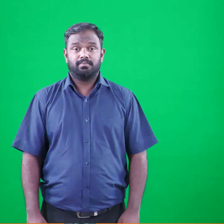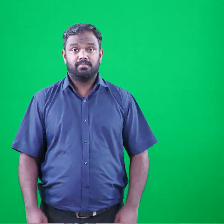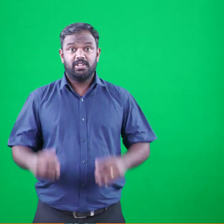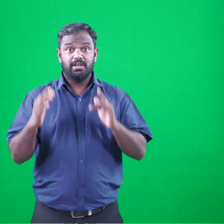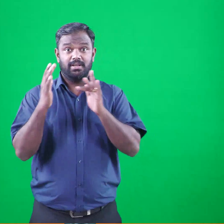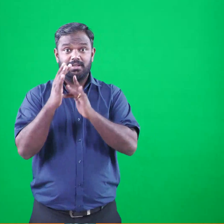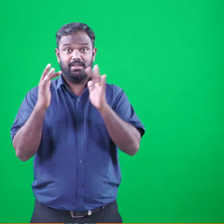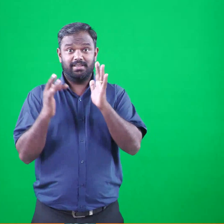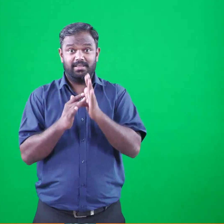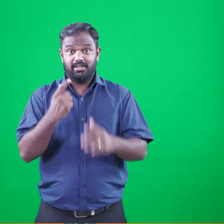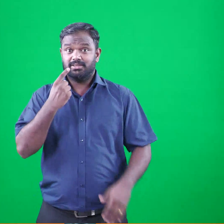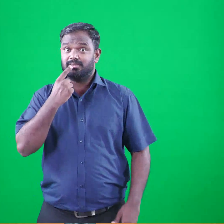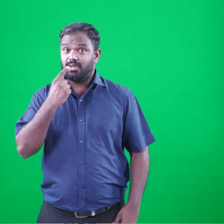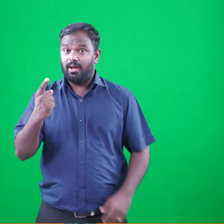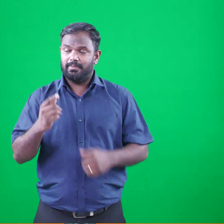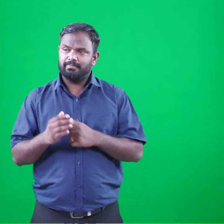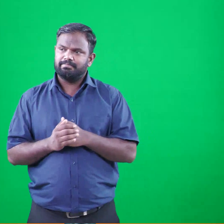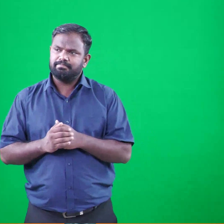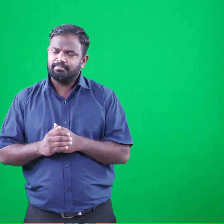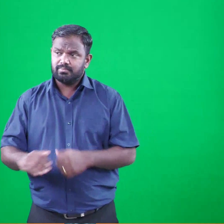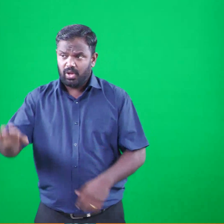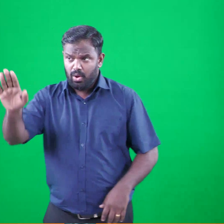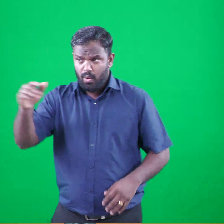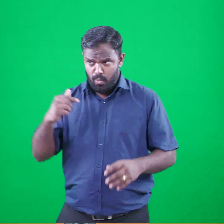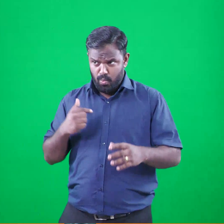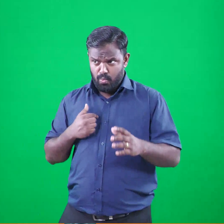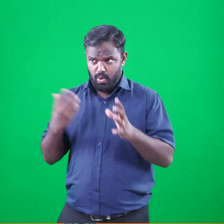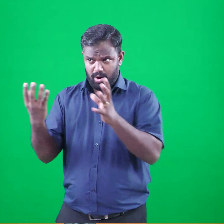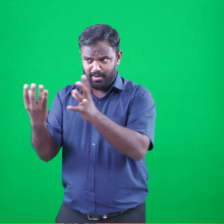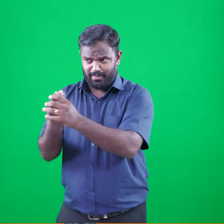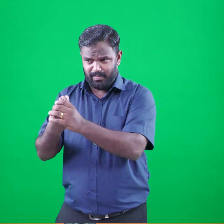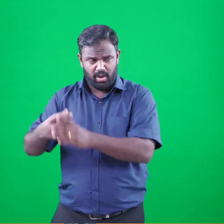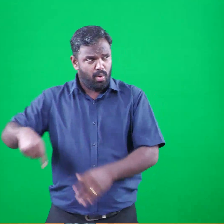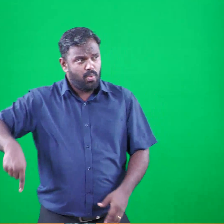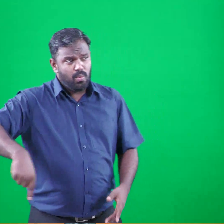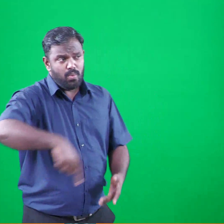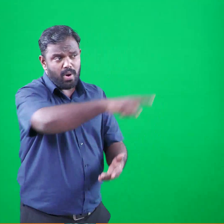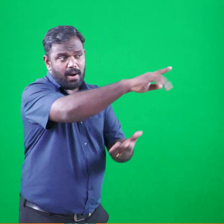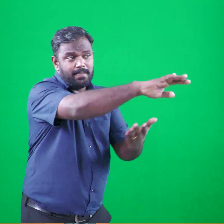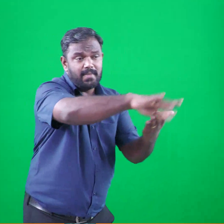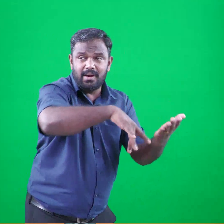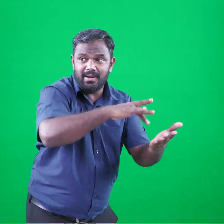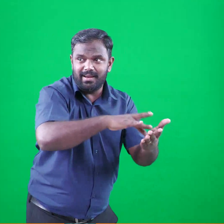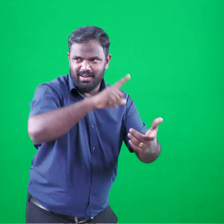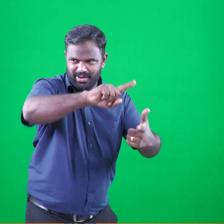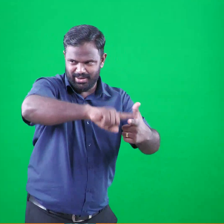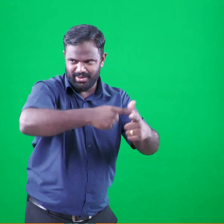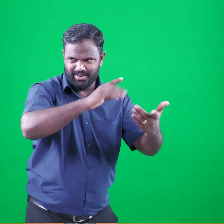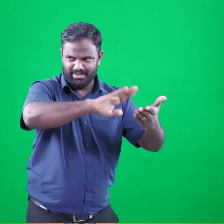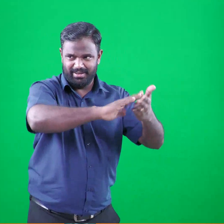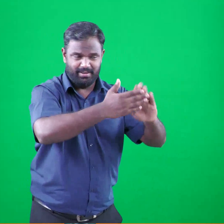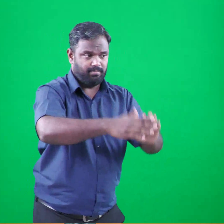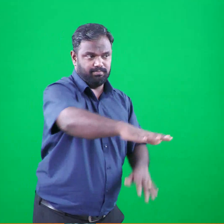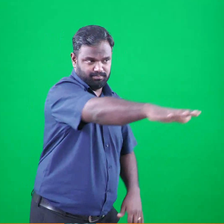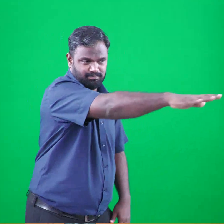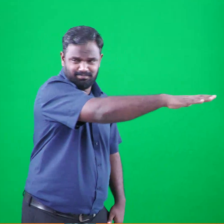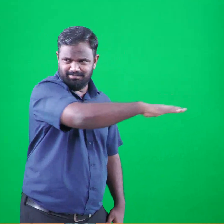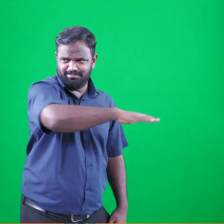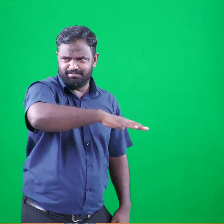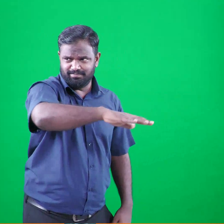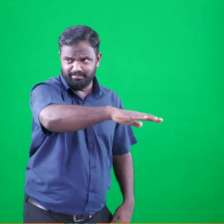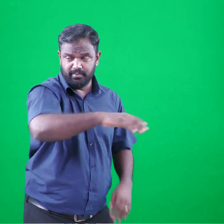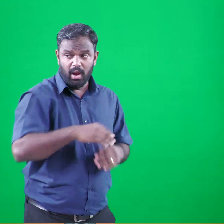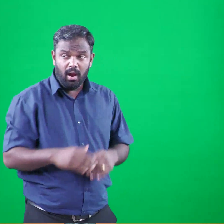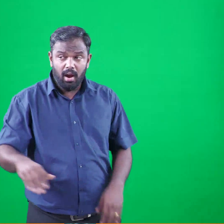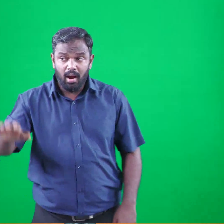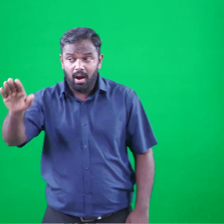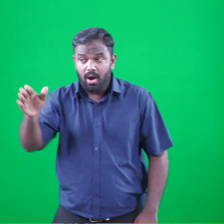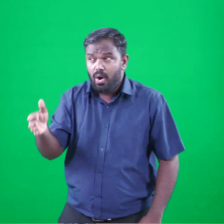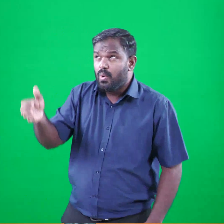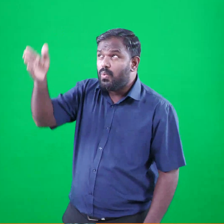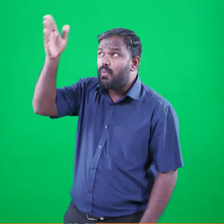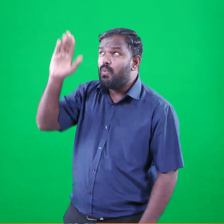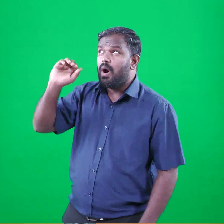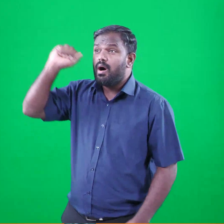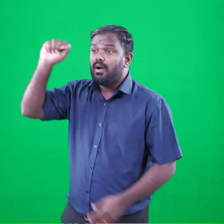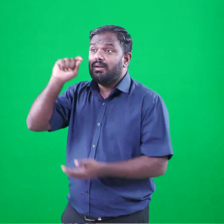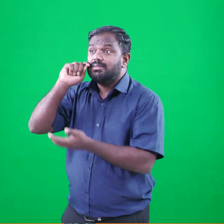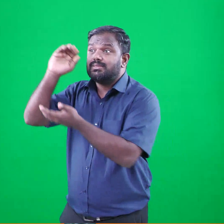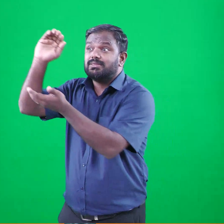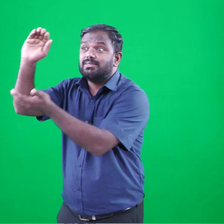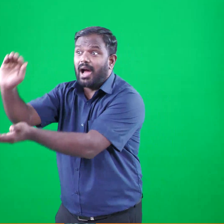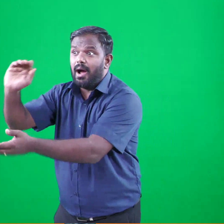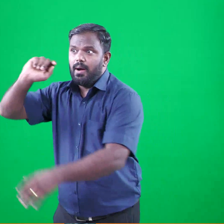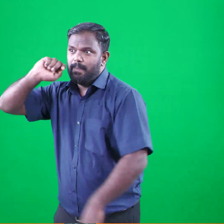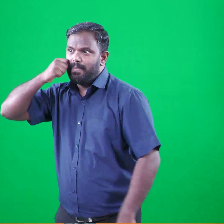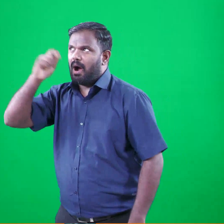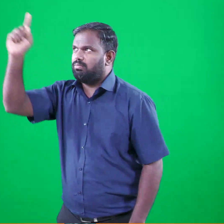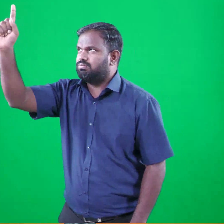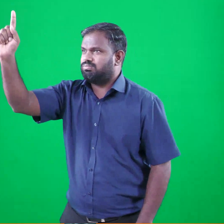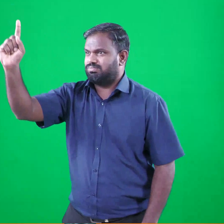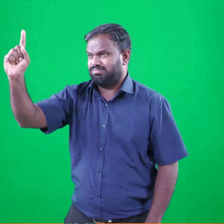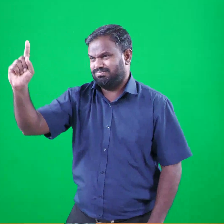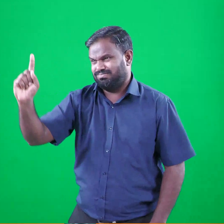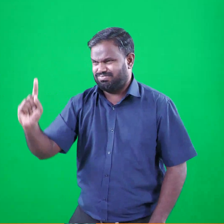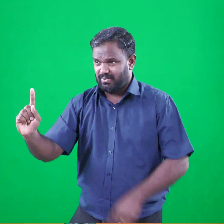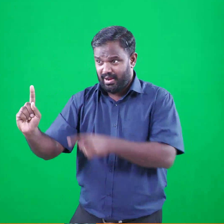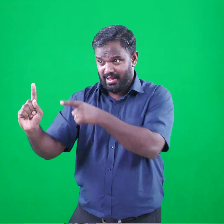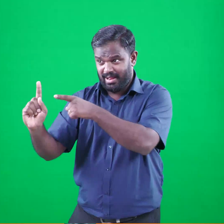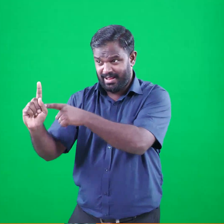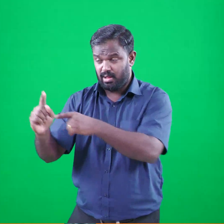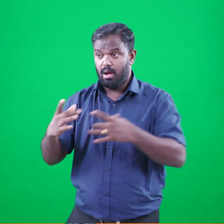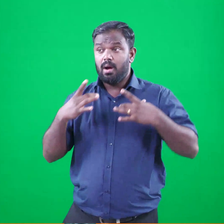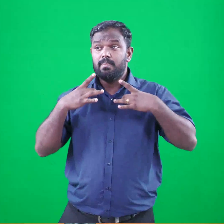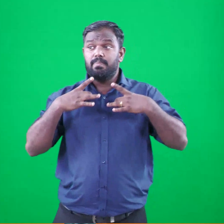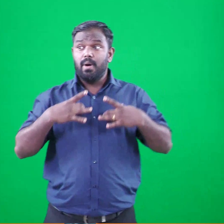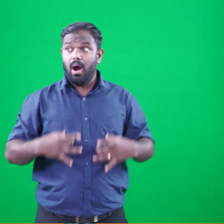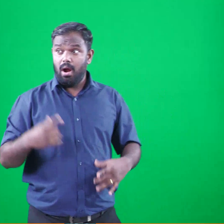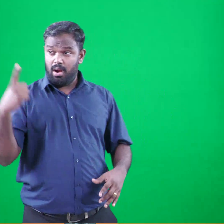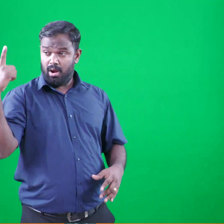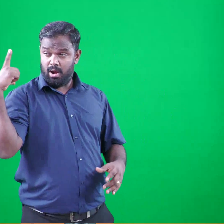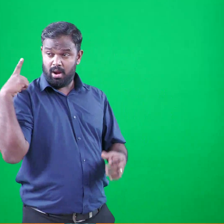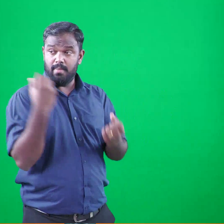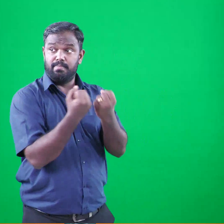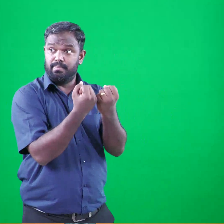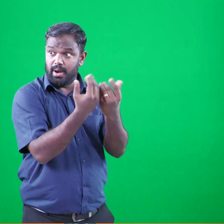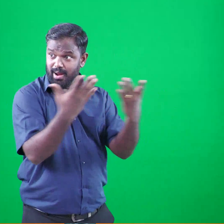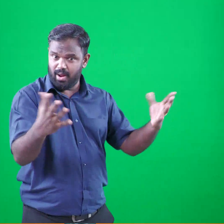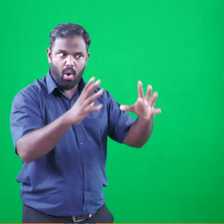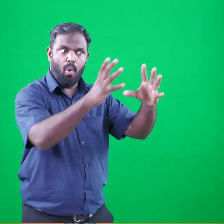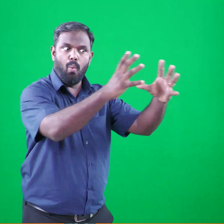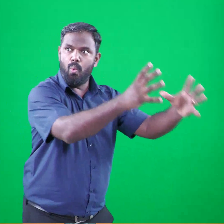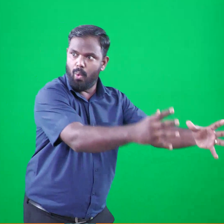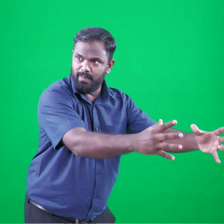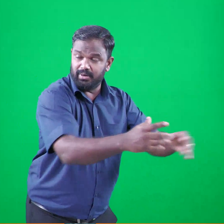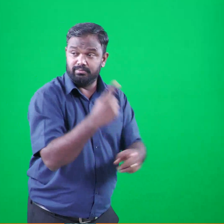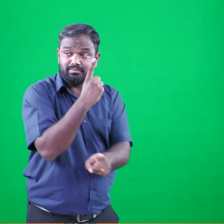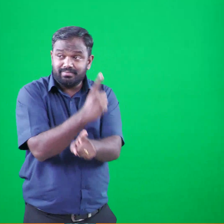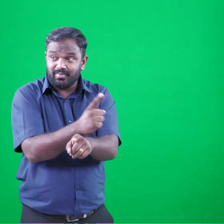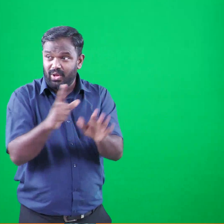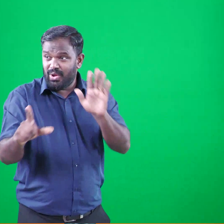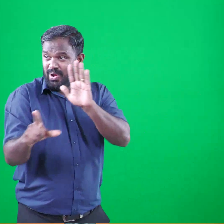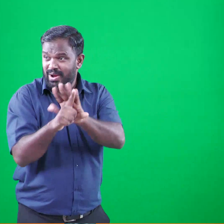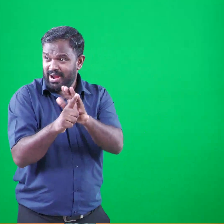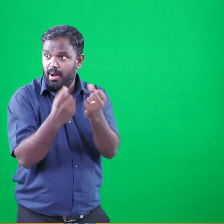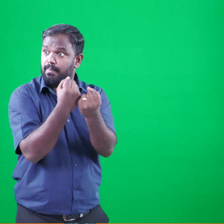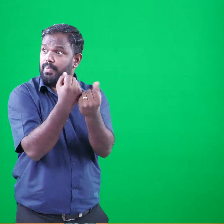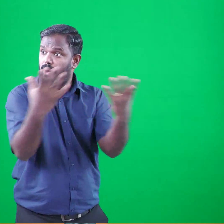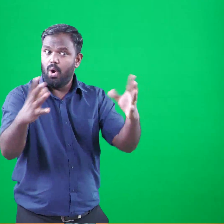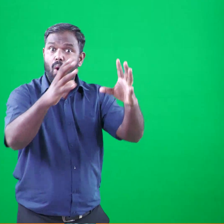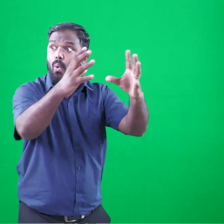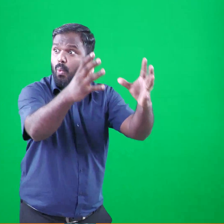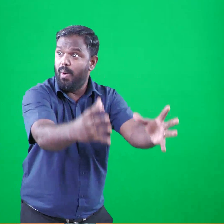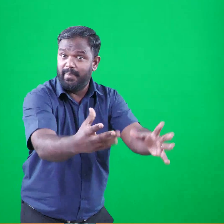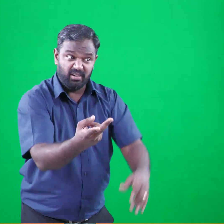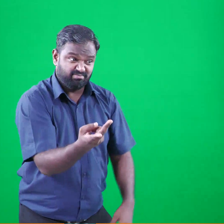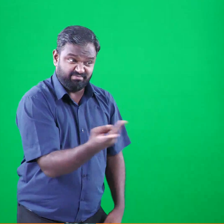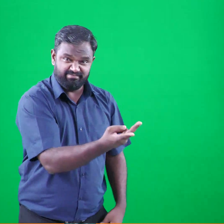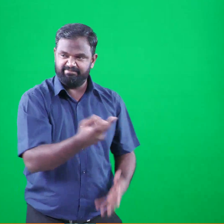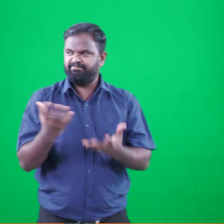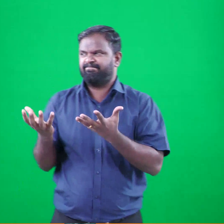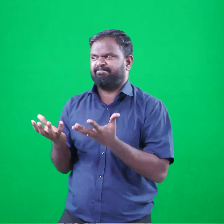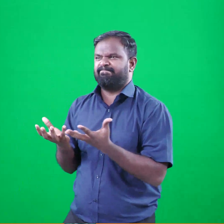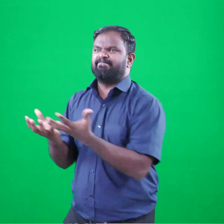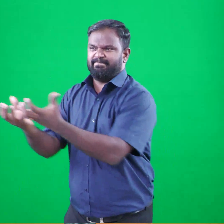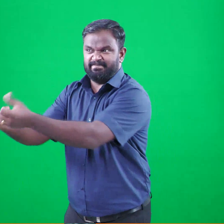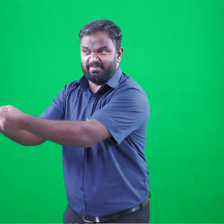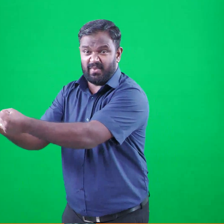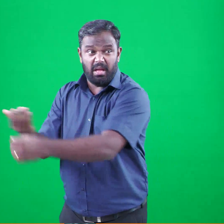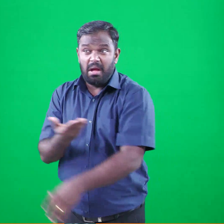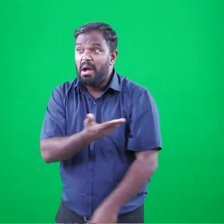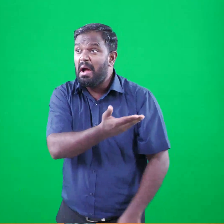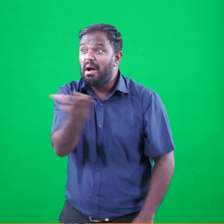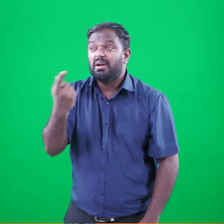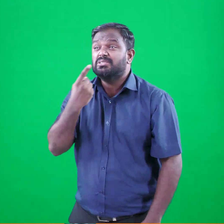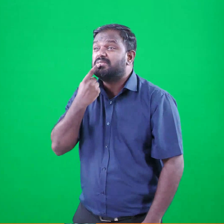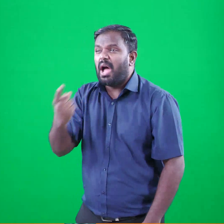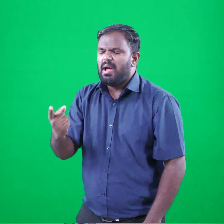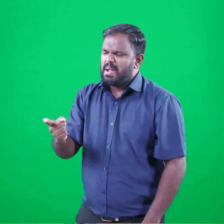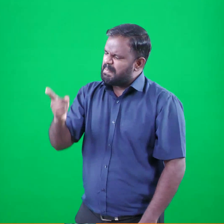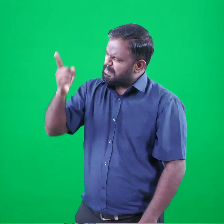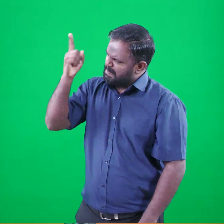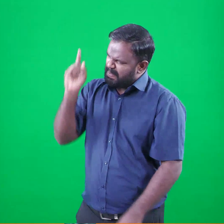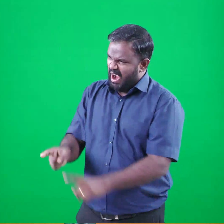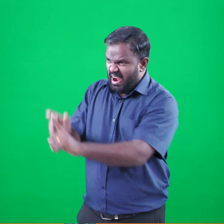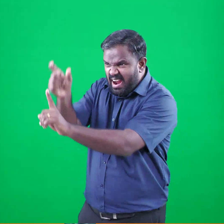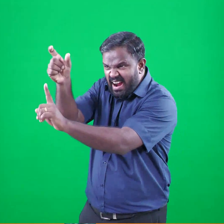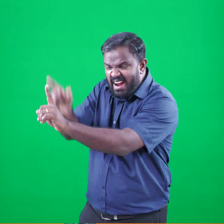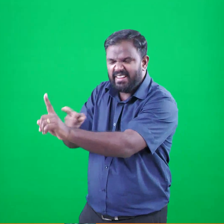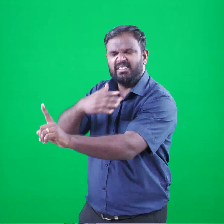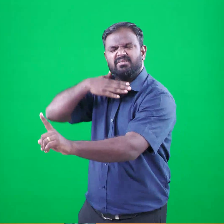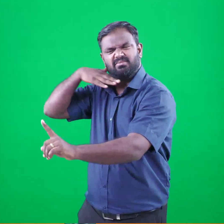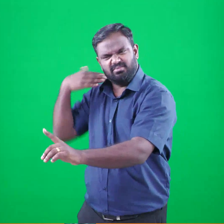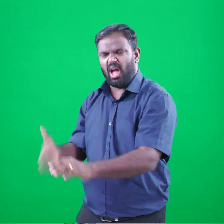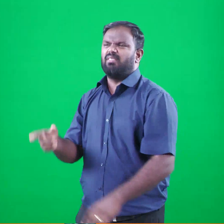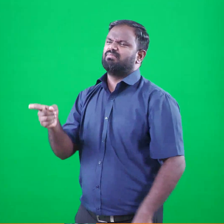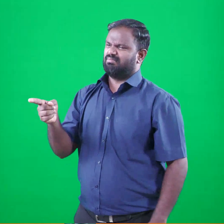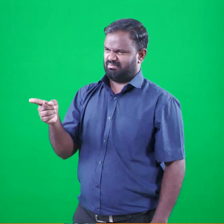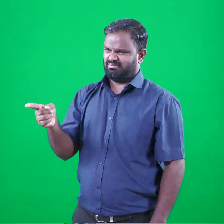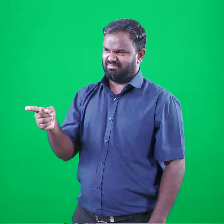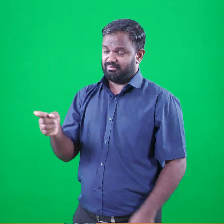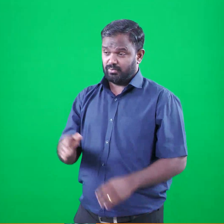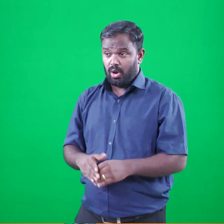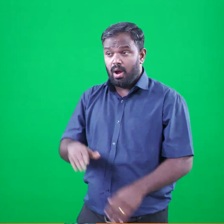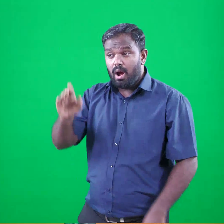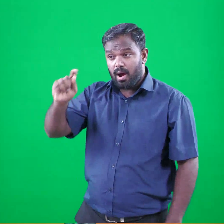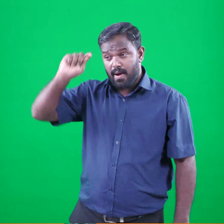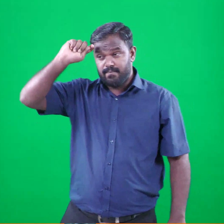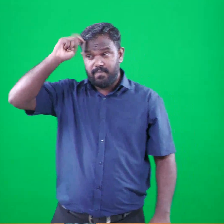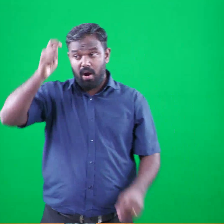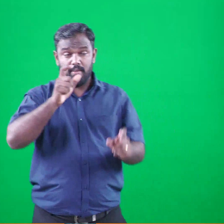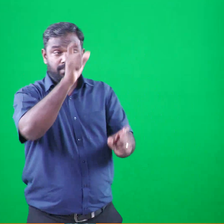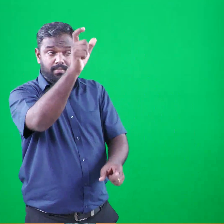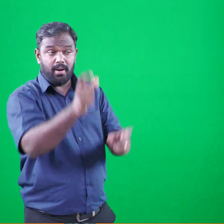"Look, we are going up to Jerusalem, and the Son of Man will be delivered over to the chief priests and scribes.